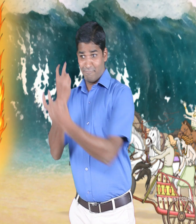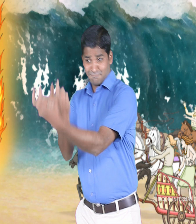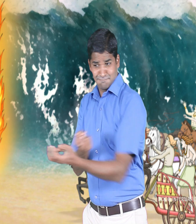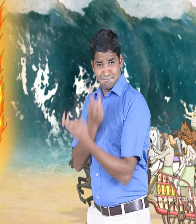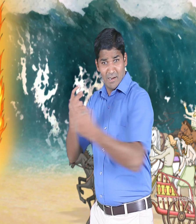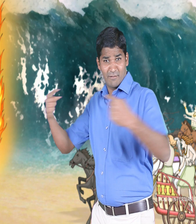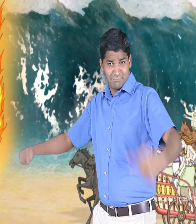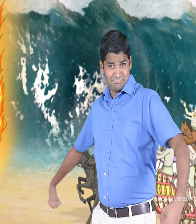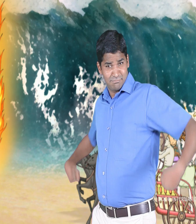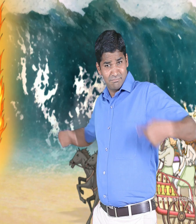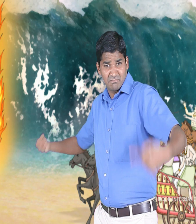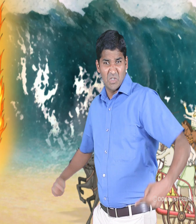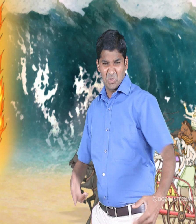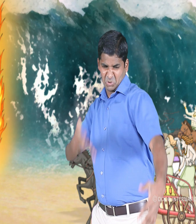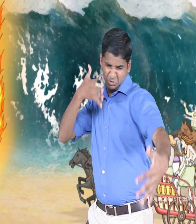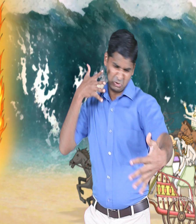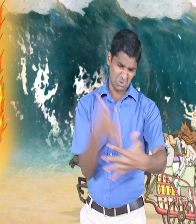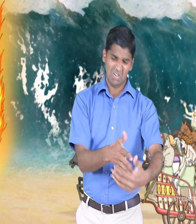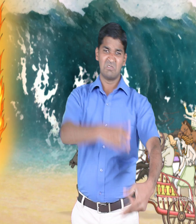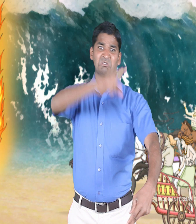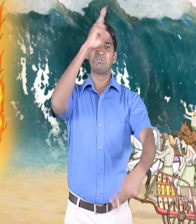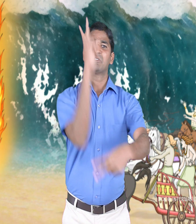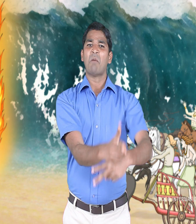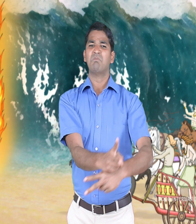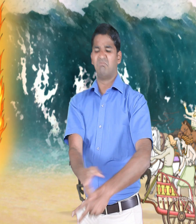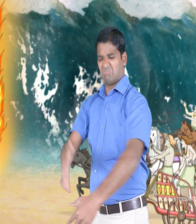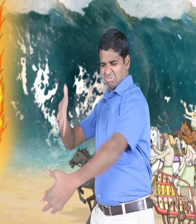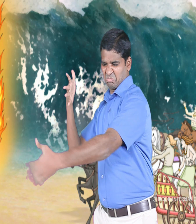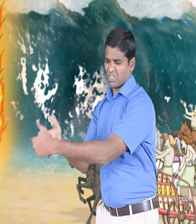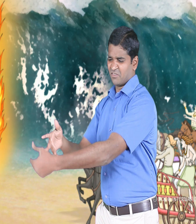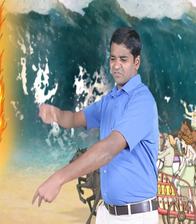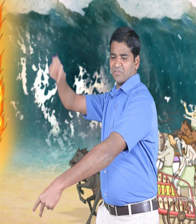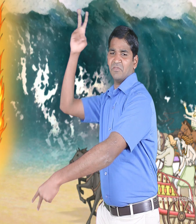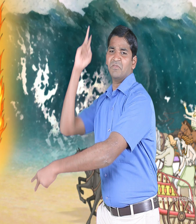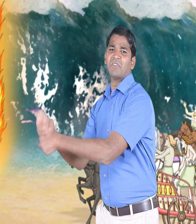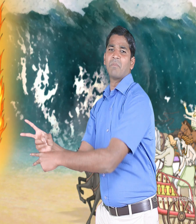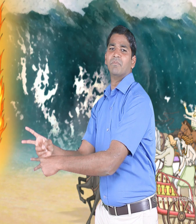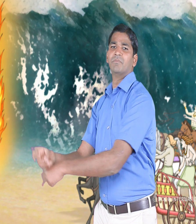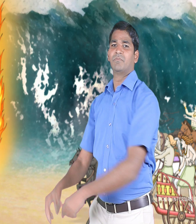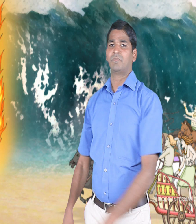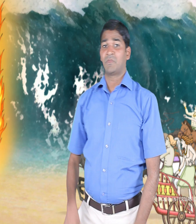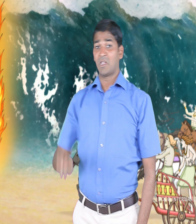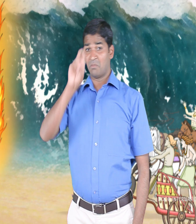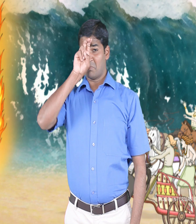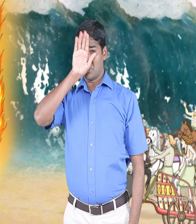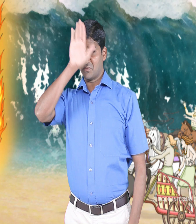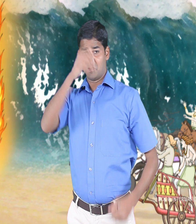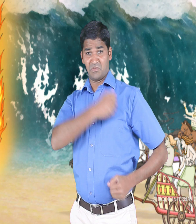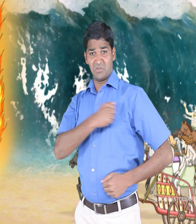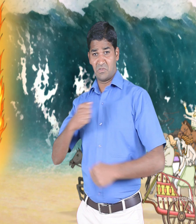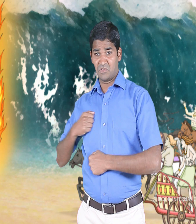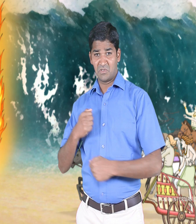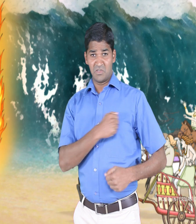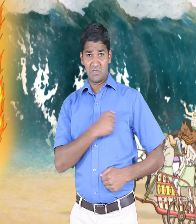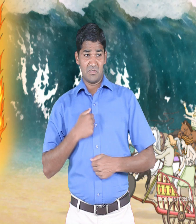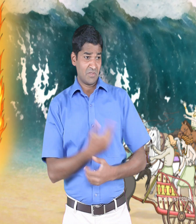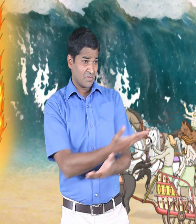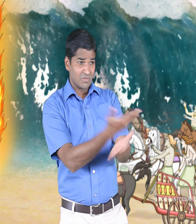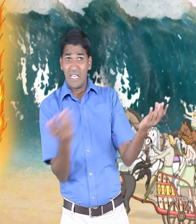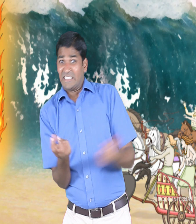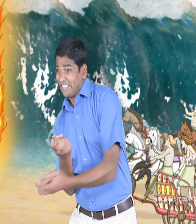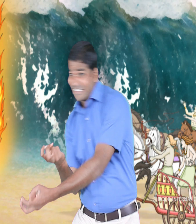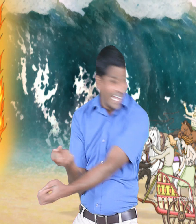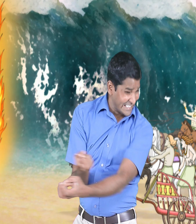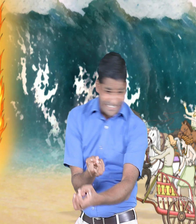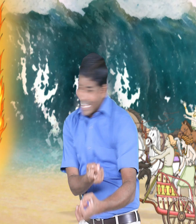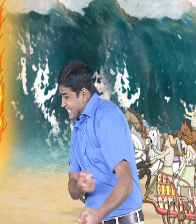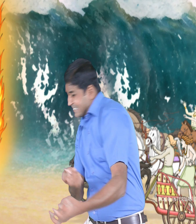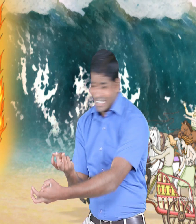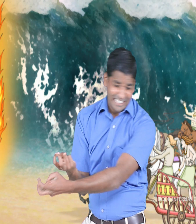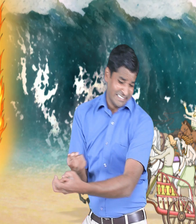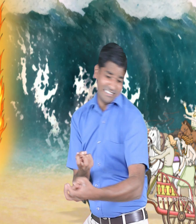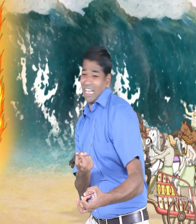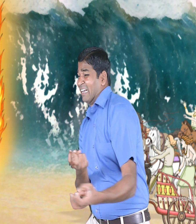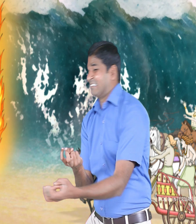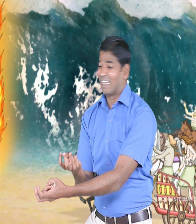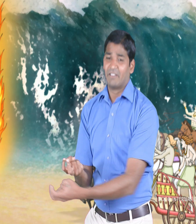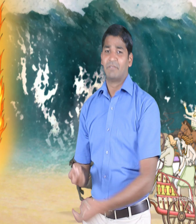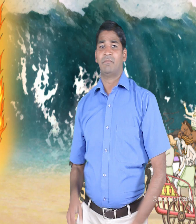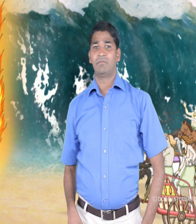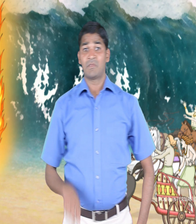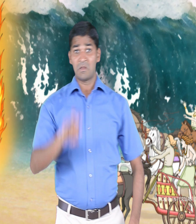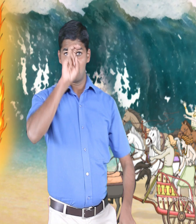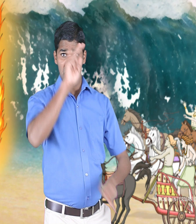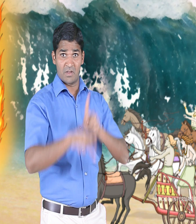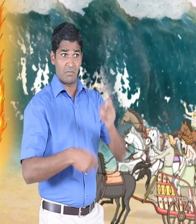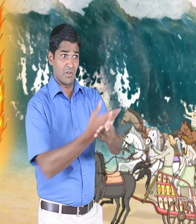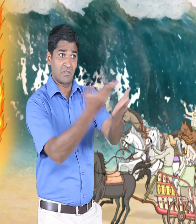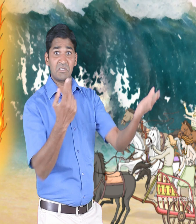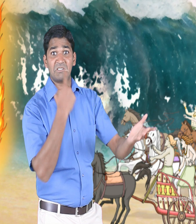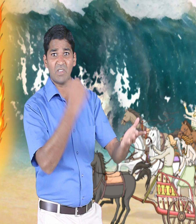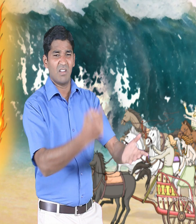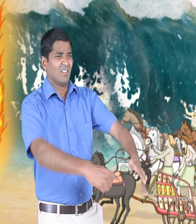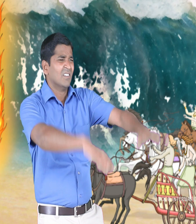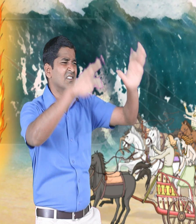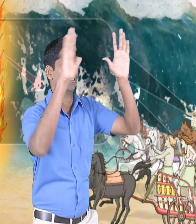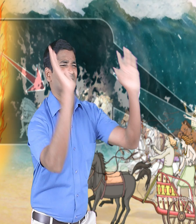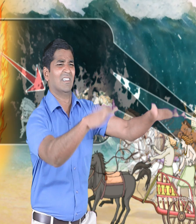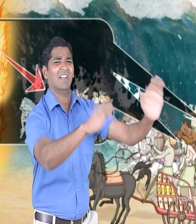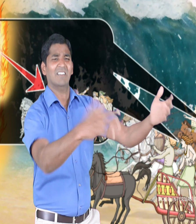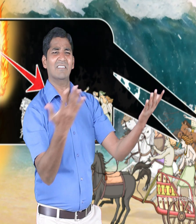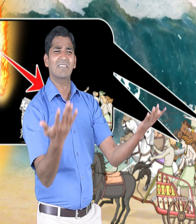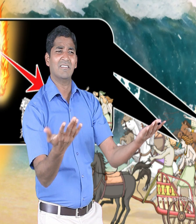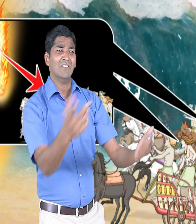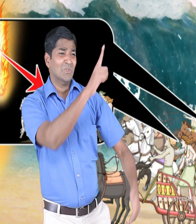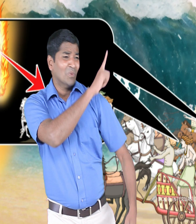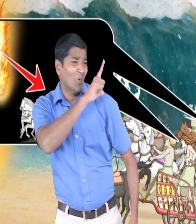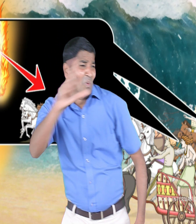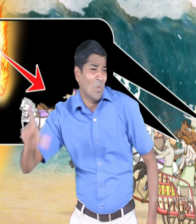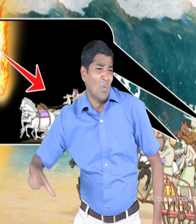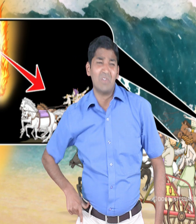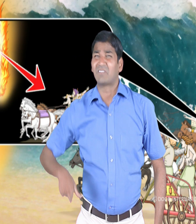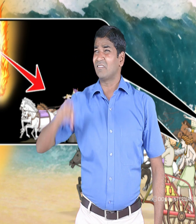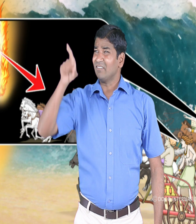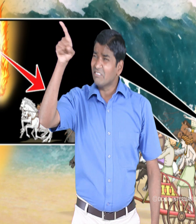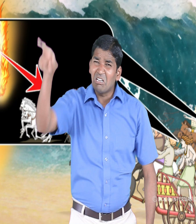He caused their chariot wheels to wobble, so that they had difficulty driving.